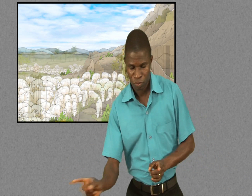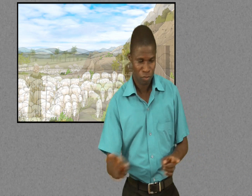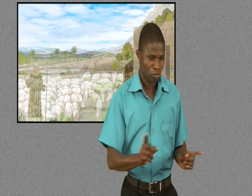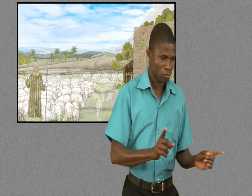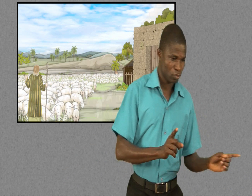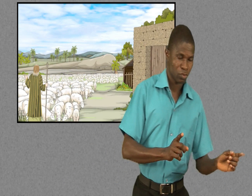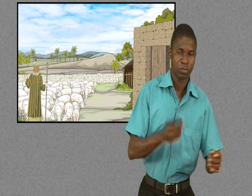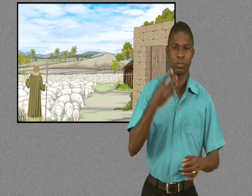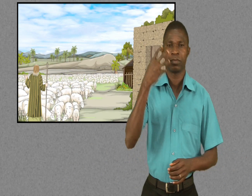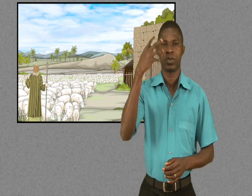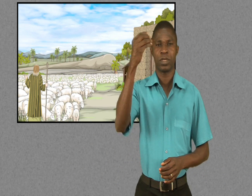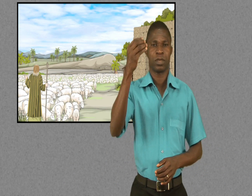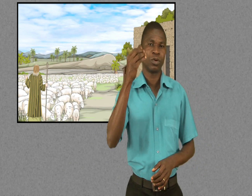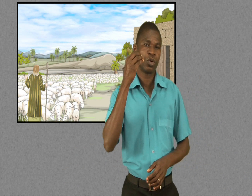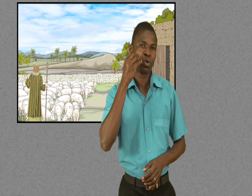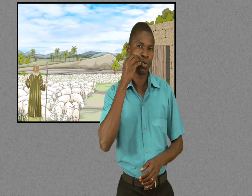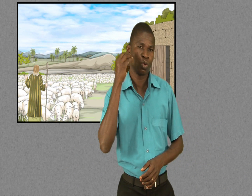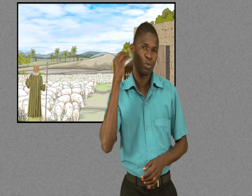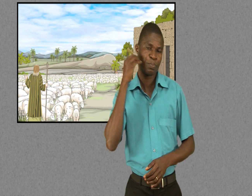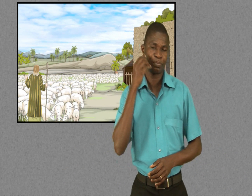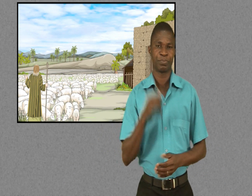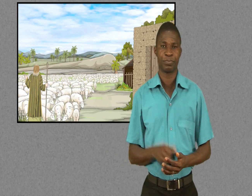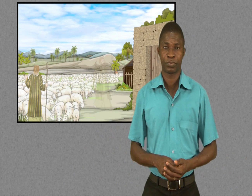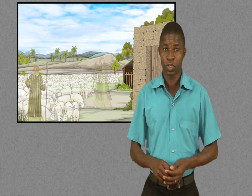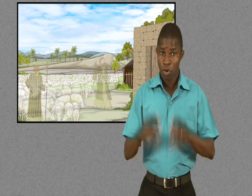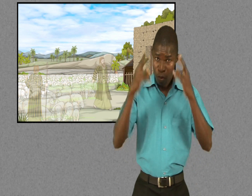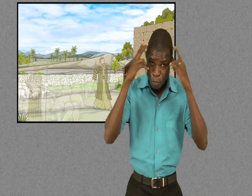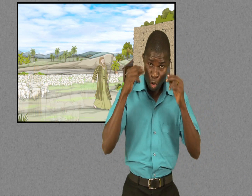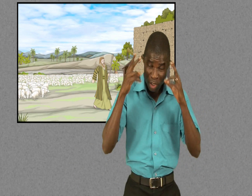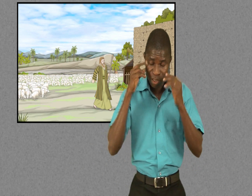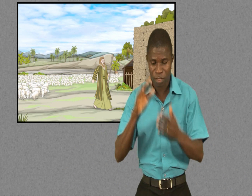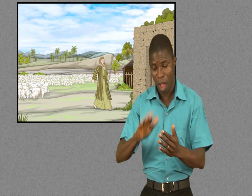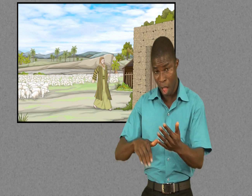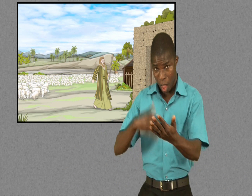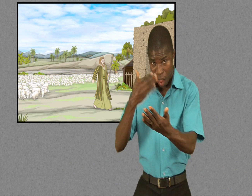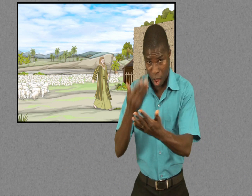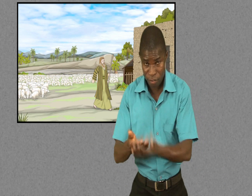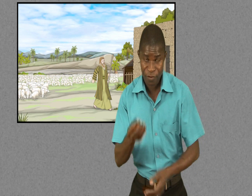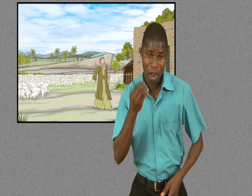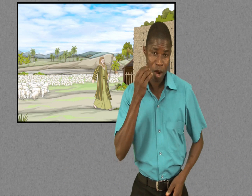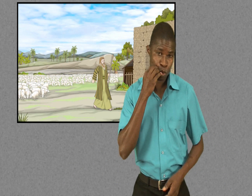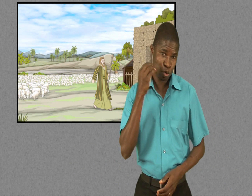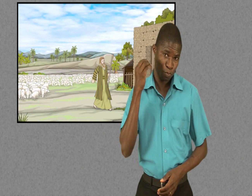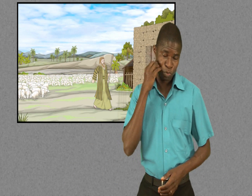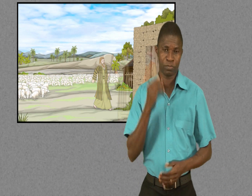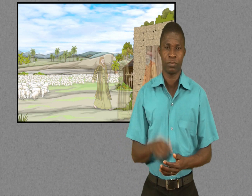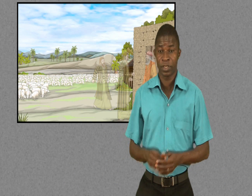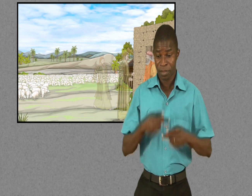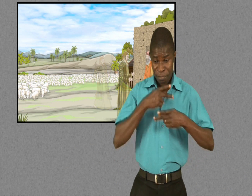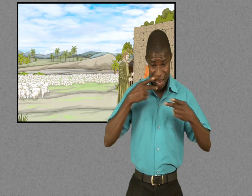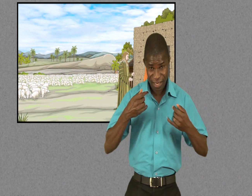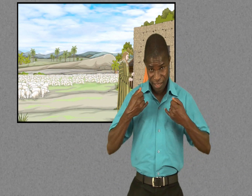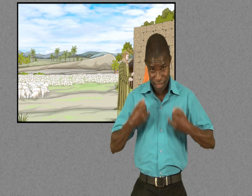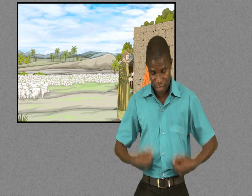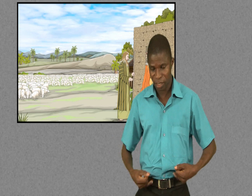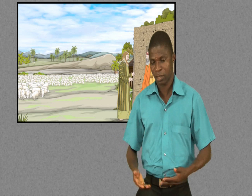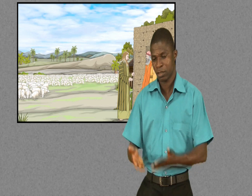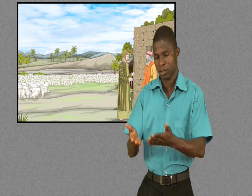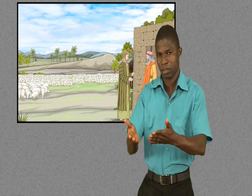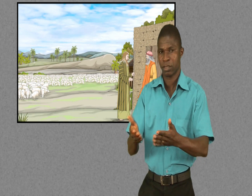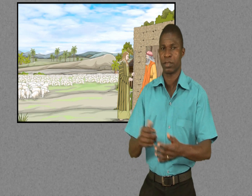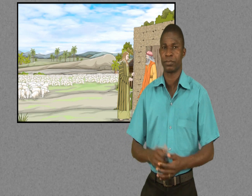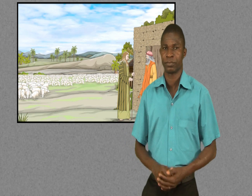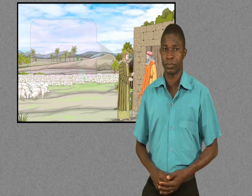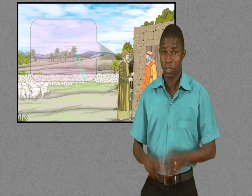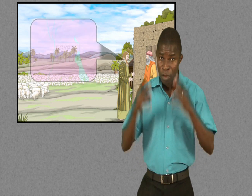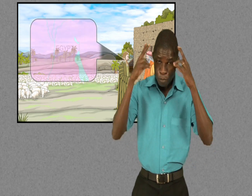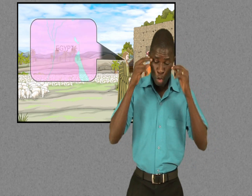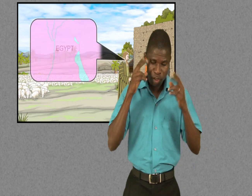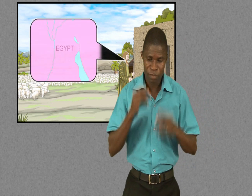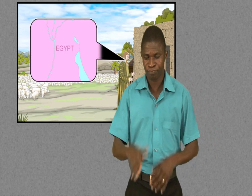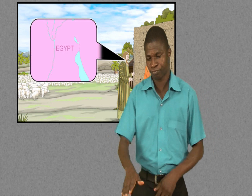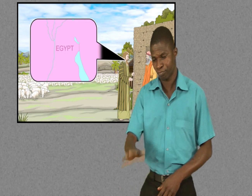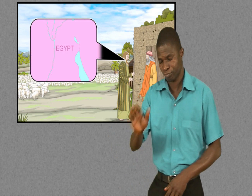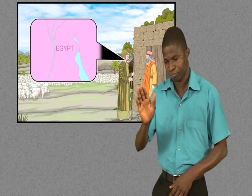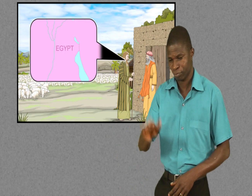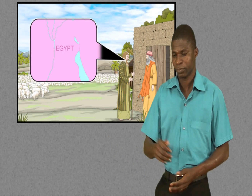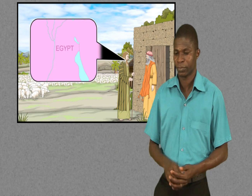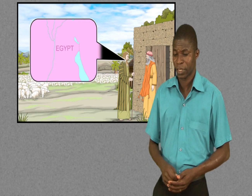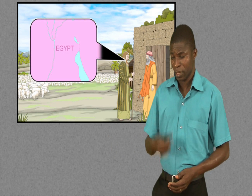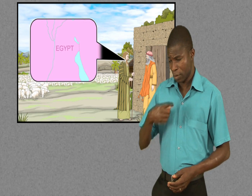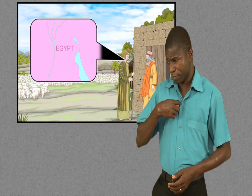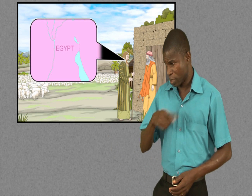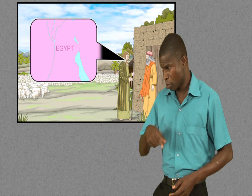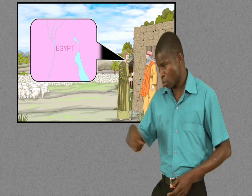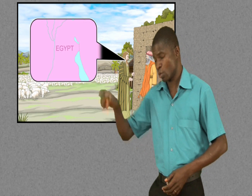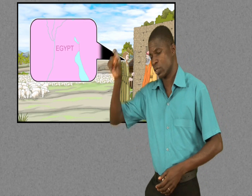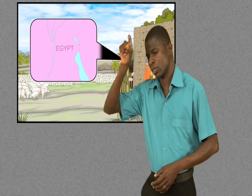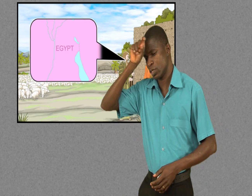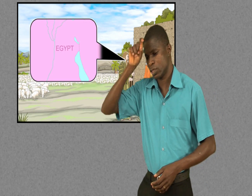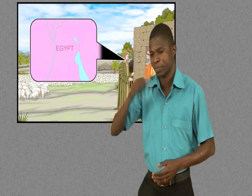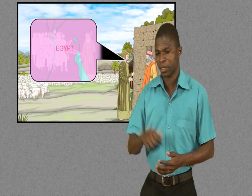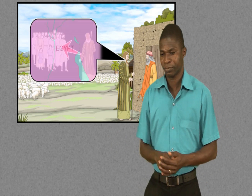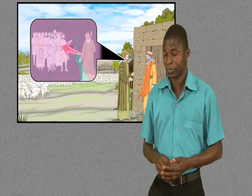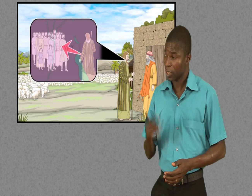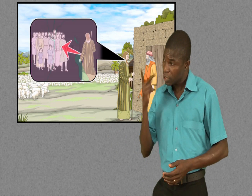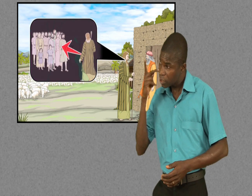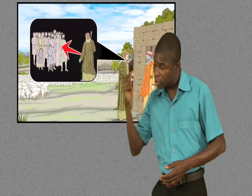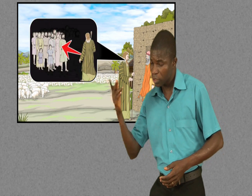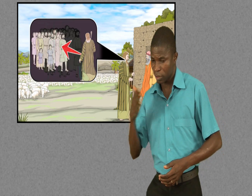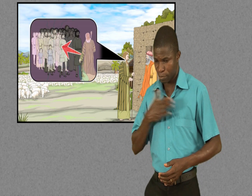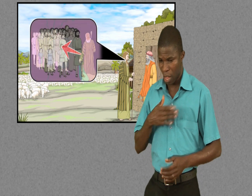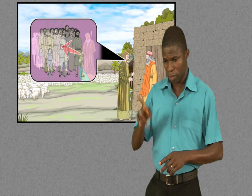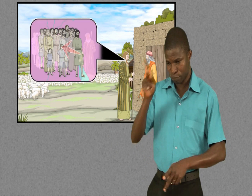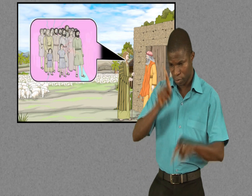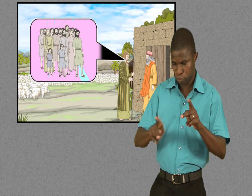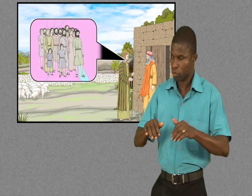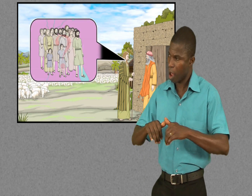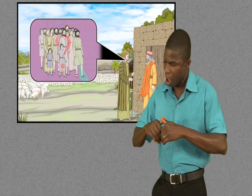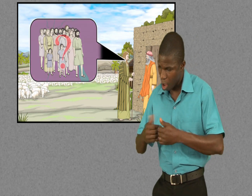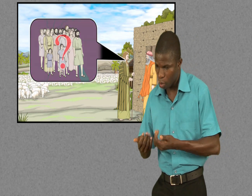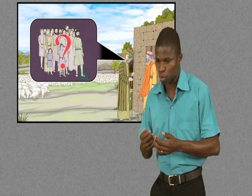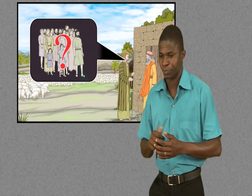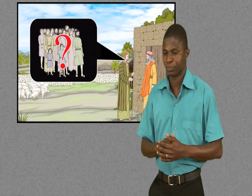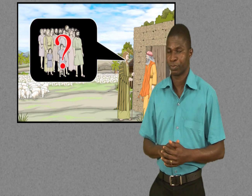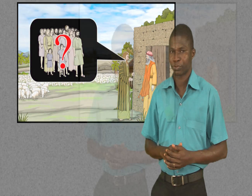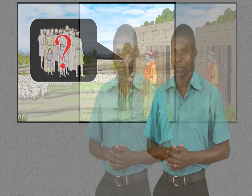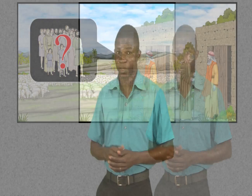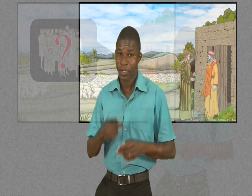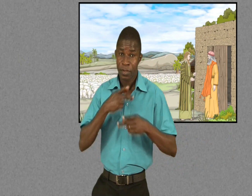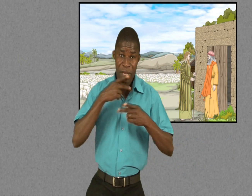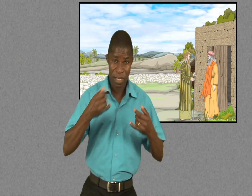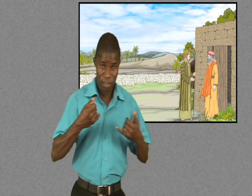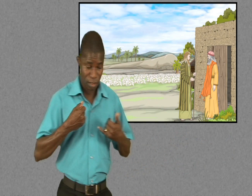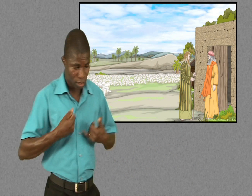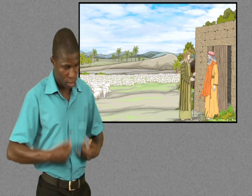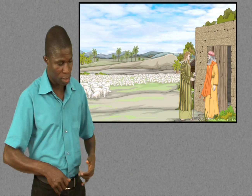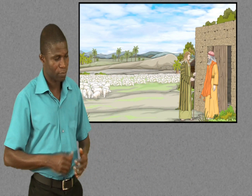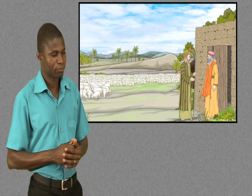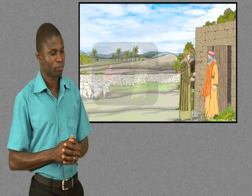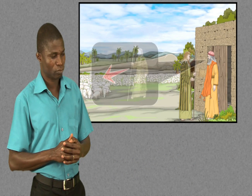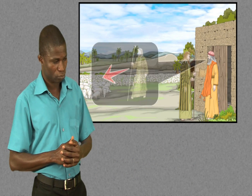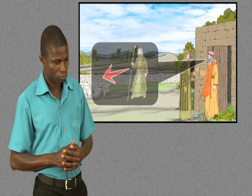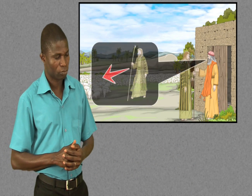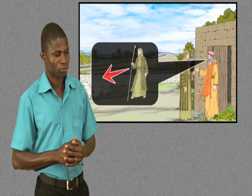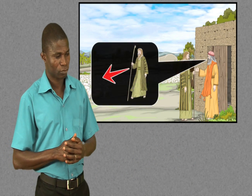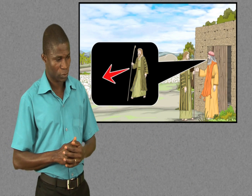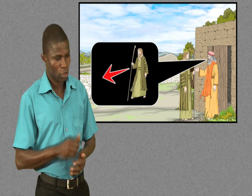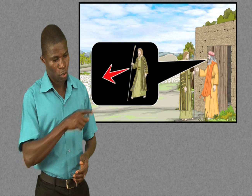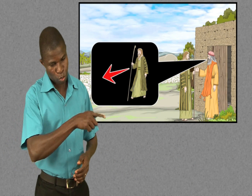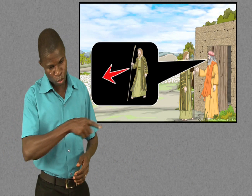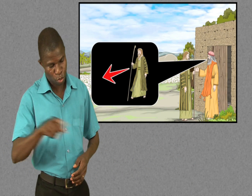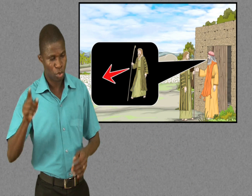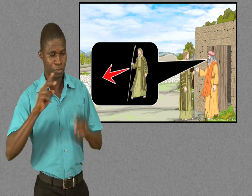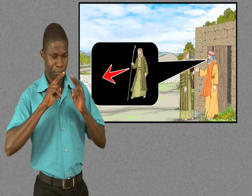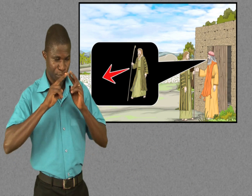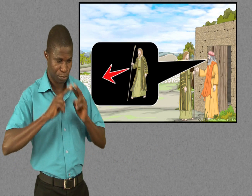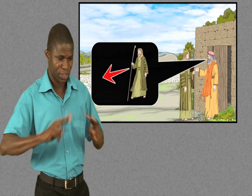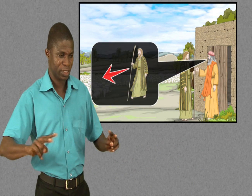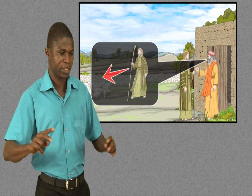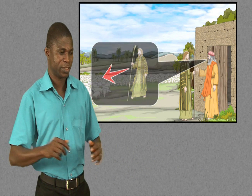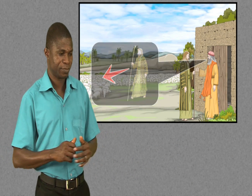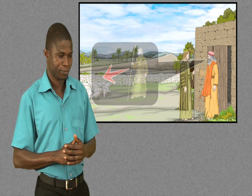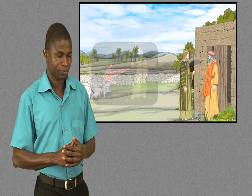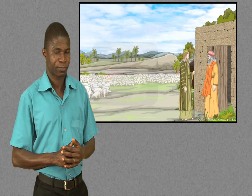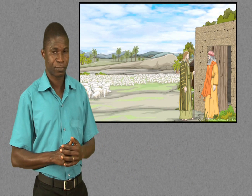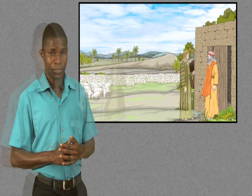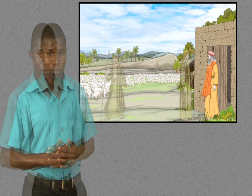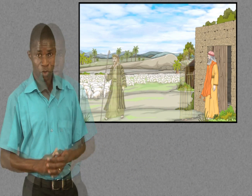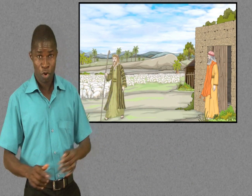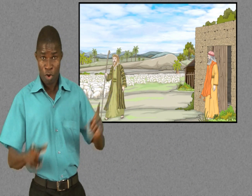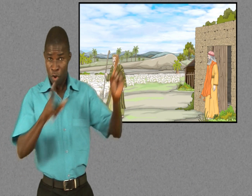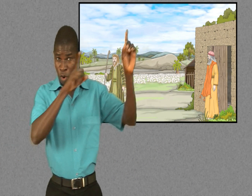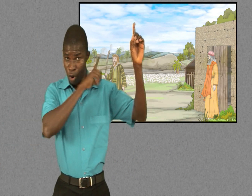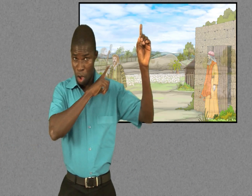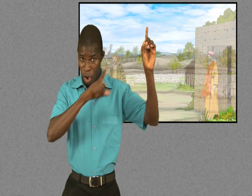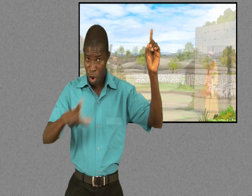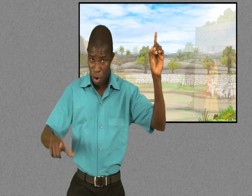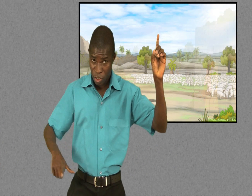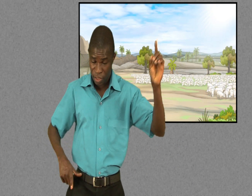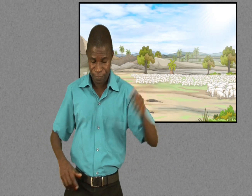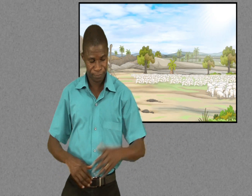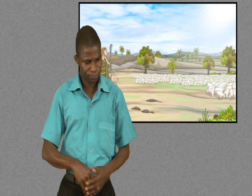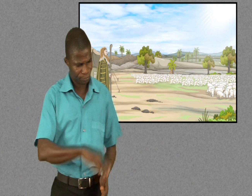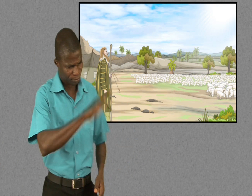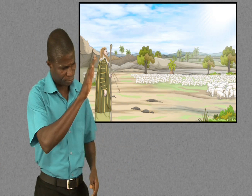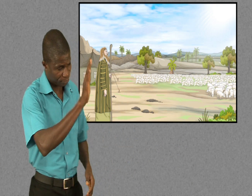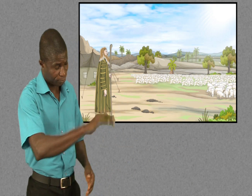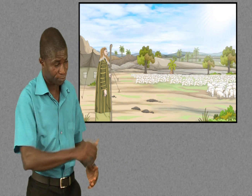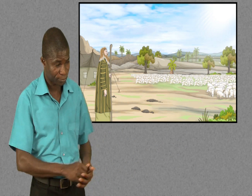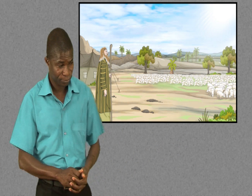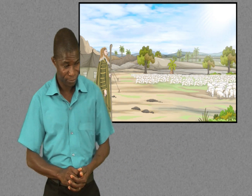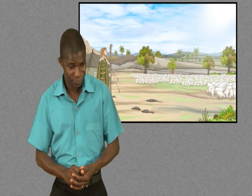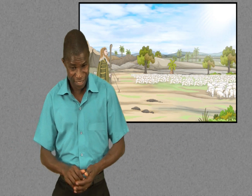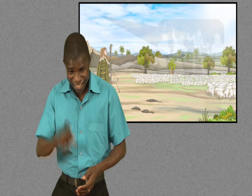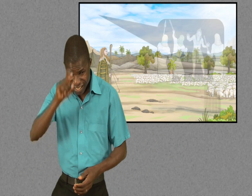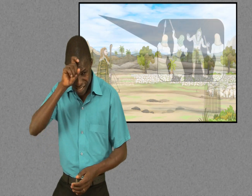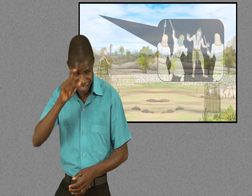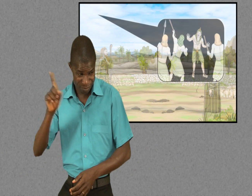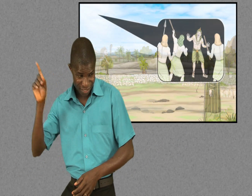Then Moses went back to his father-in-law Jethro and said to him, “Please let me return to my brothers in Egypt to see if they are still alive.”